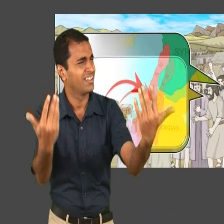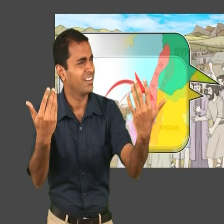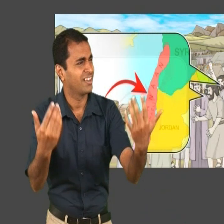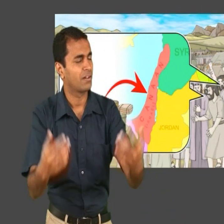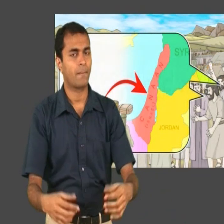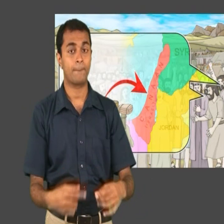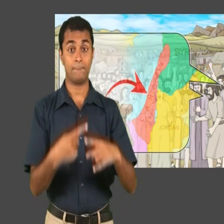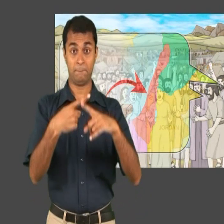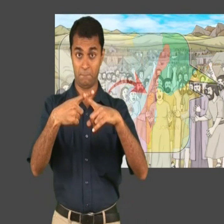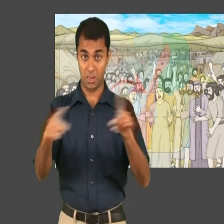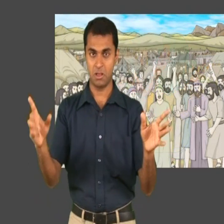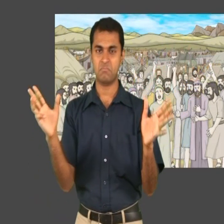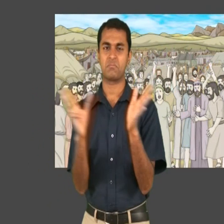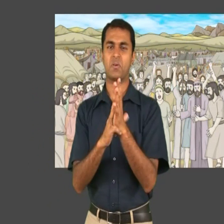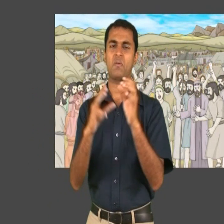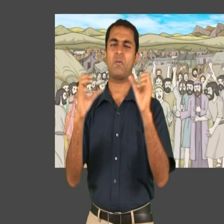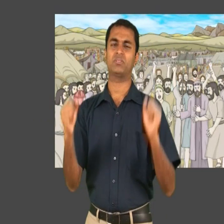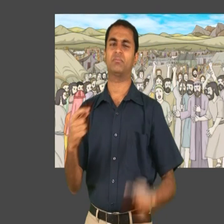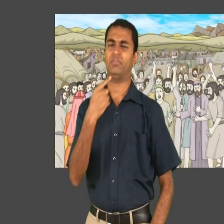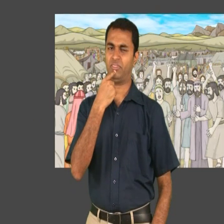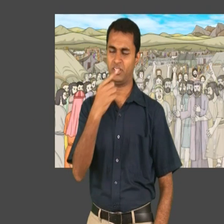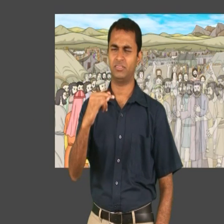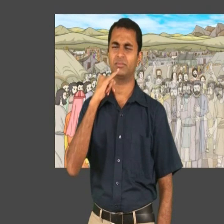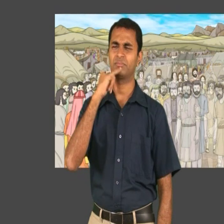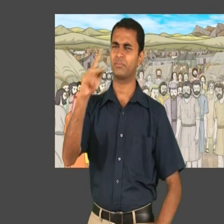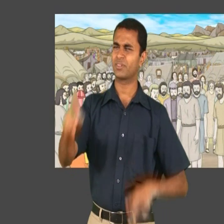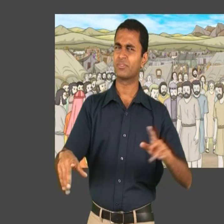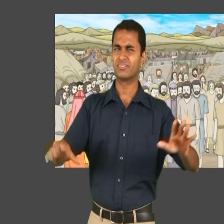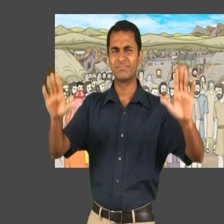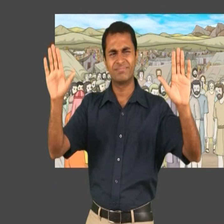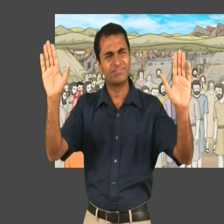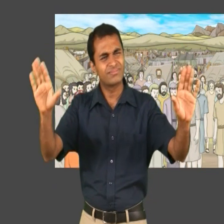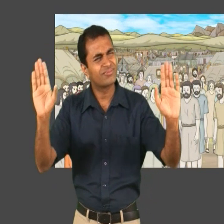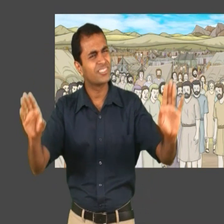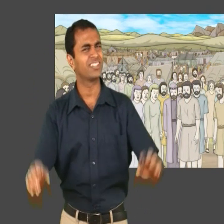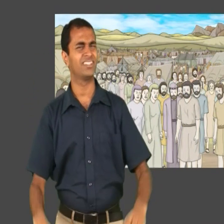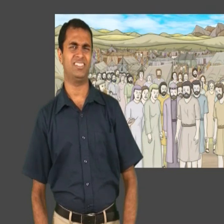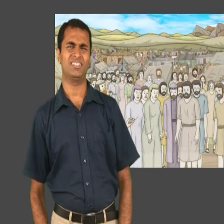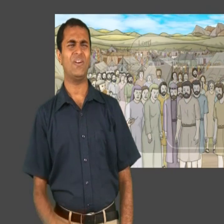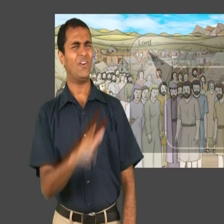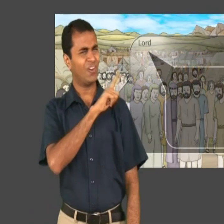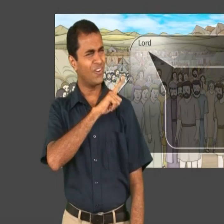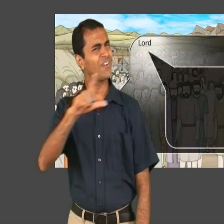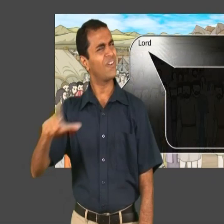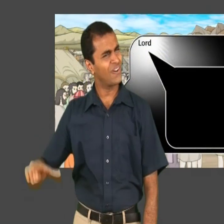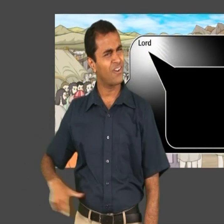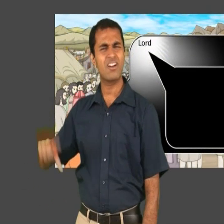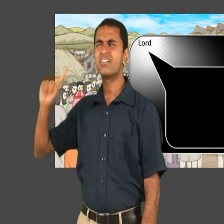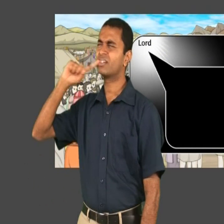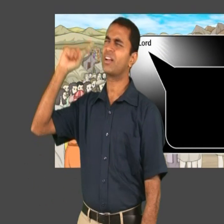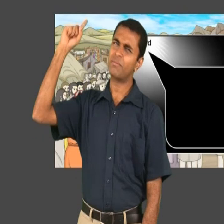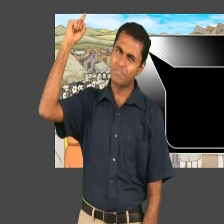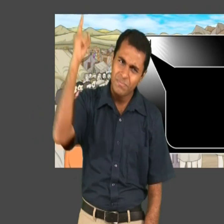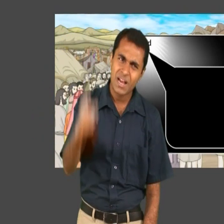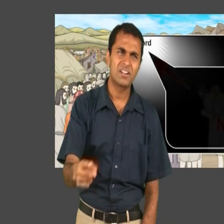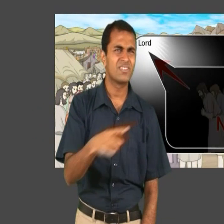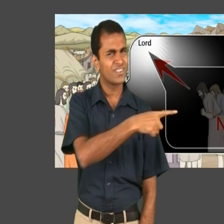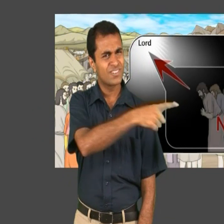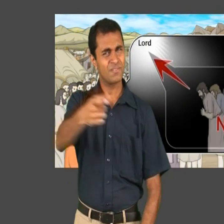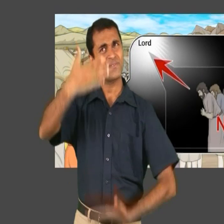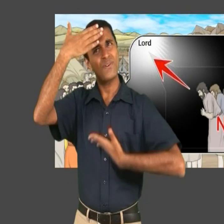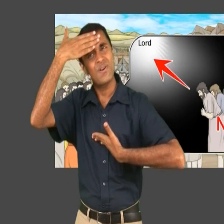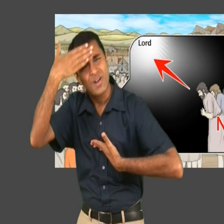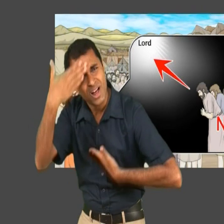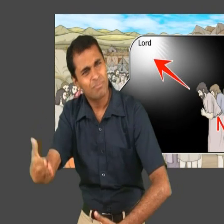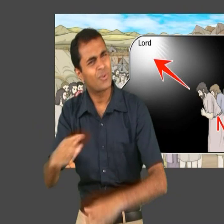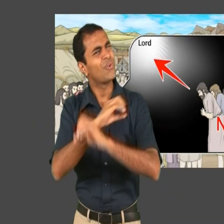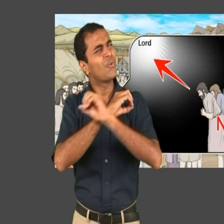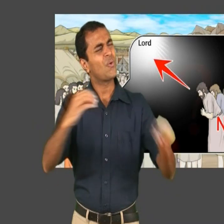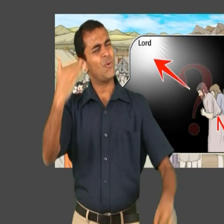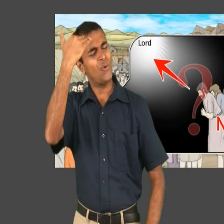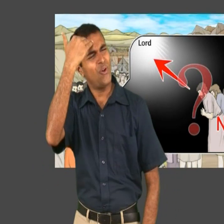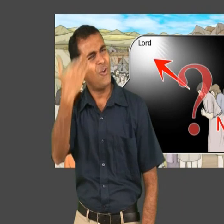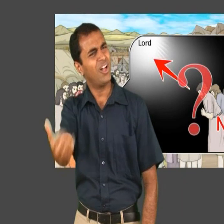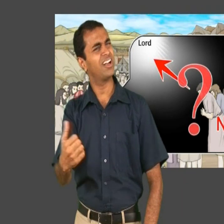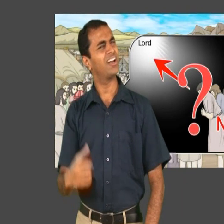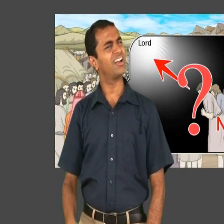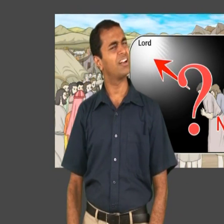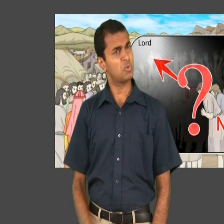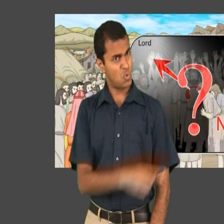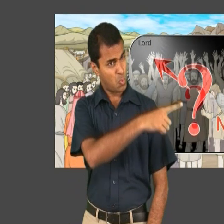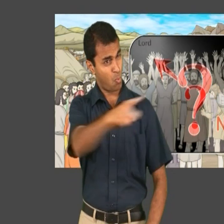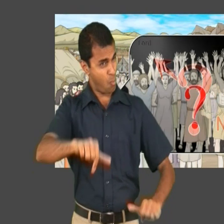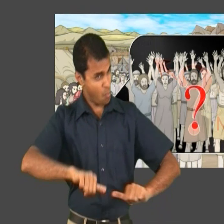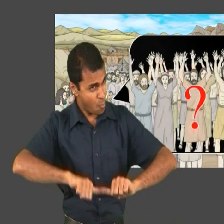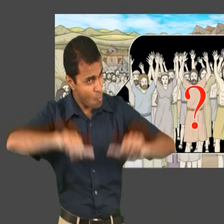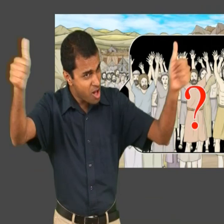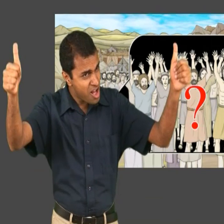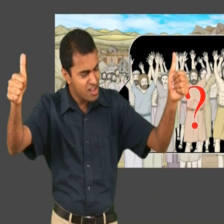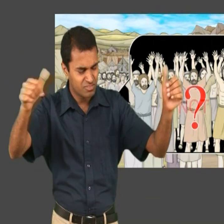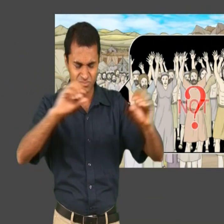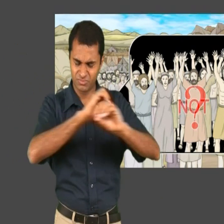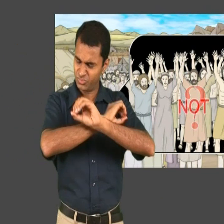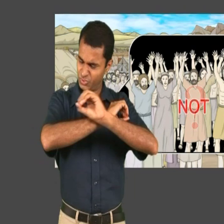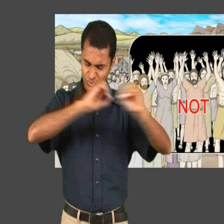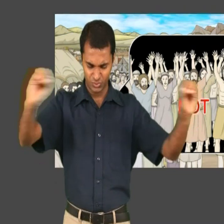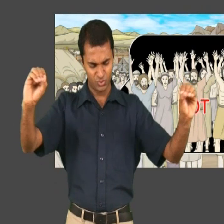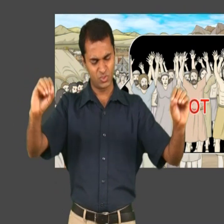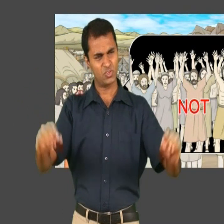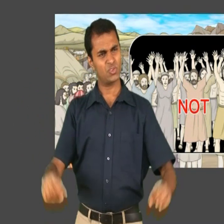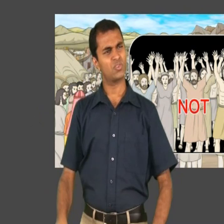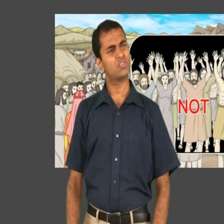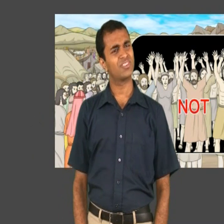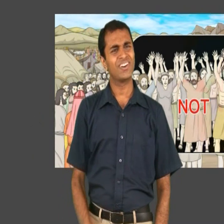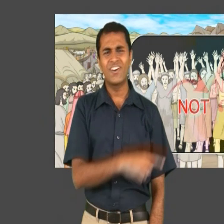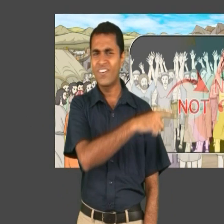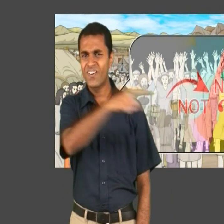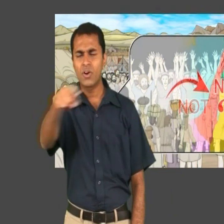But Moses said, “Why are you transgressing the commandment of the LORD?